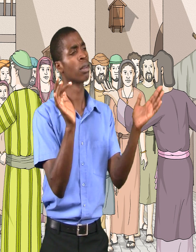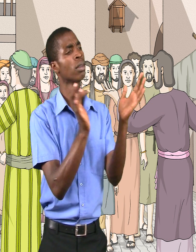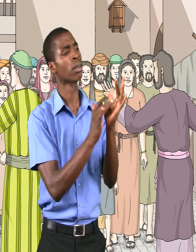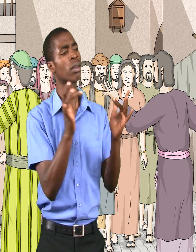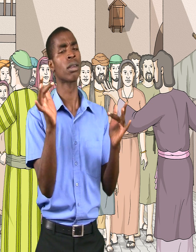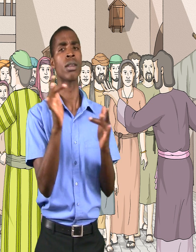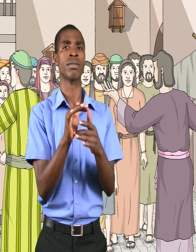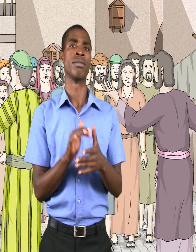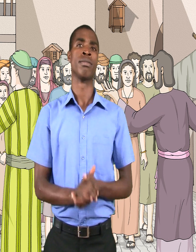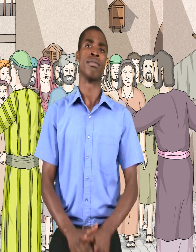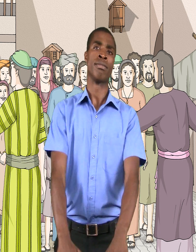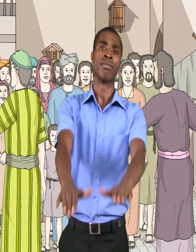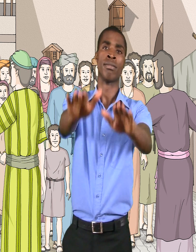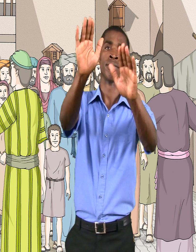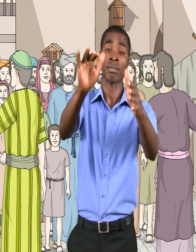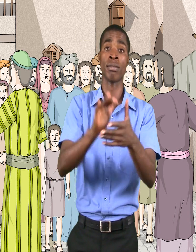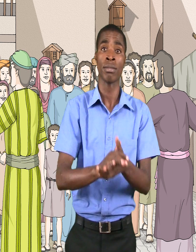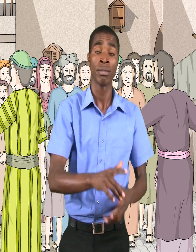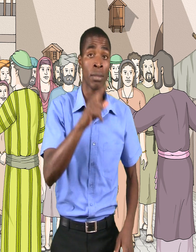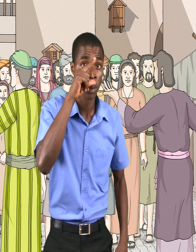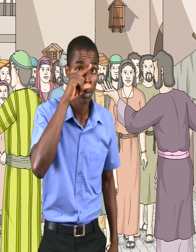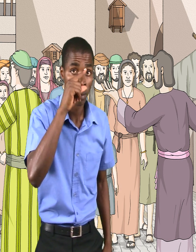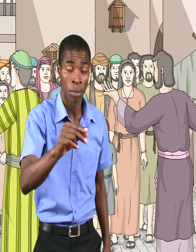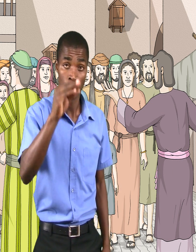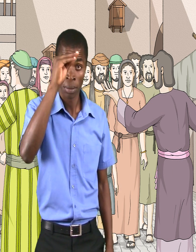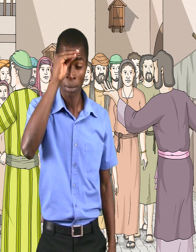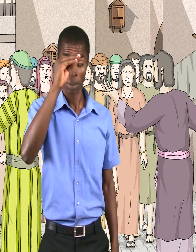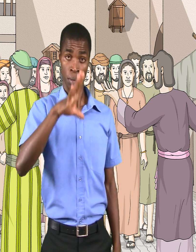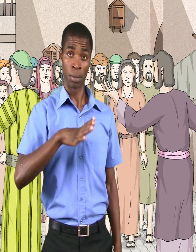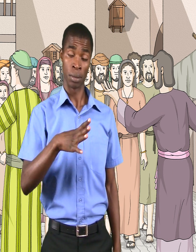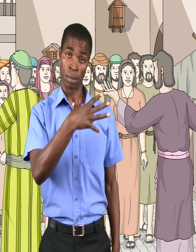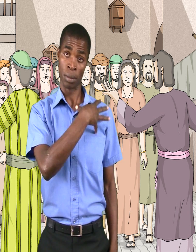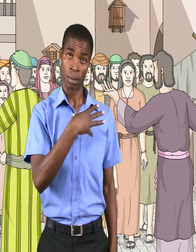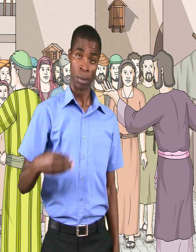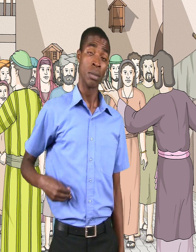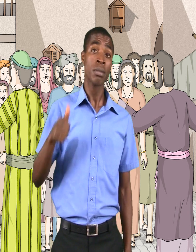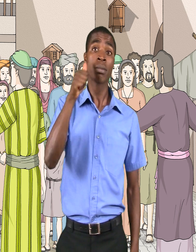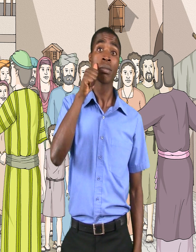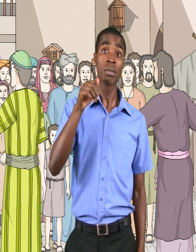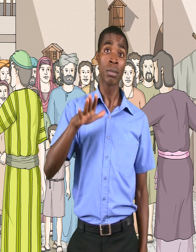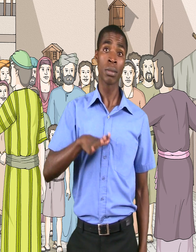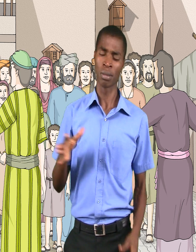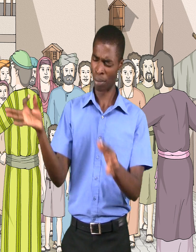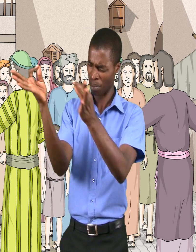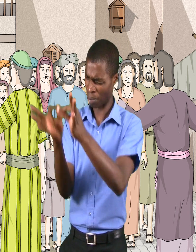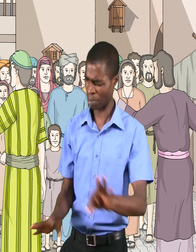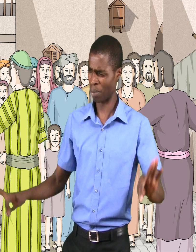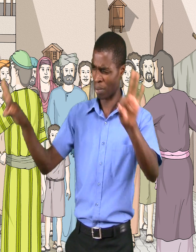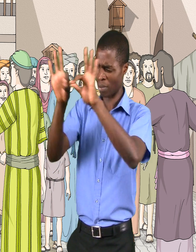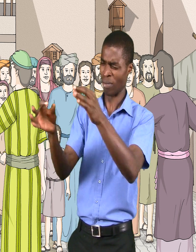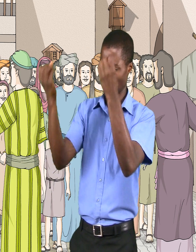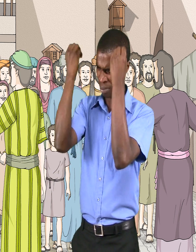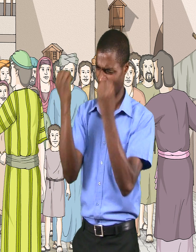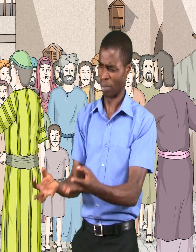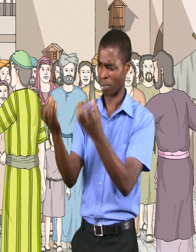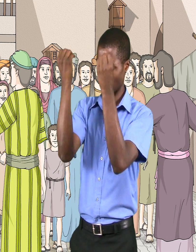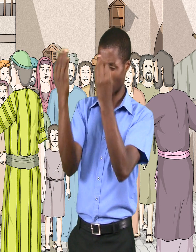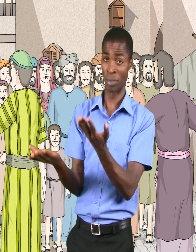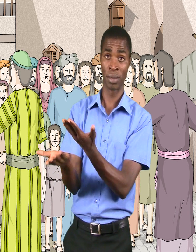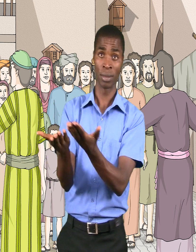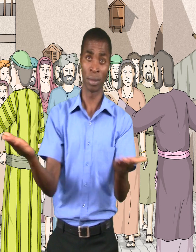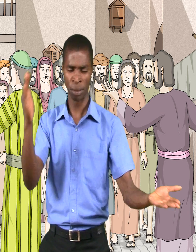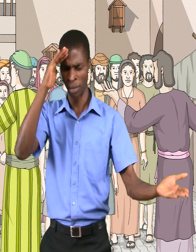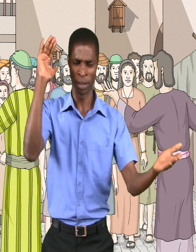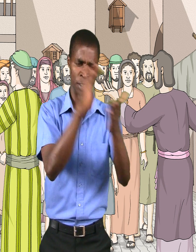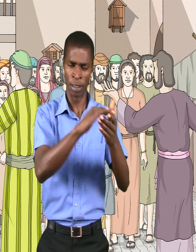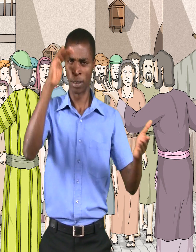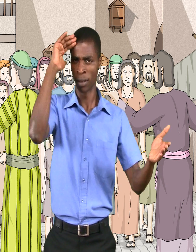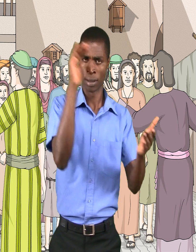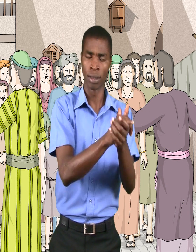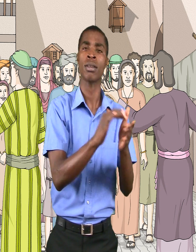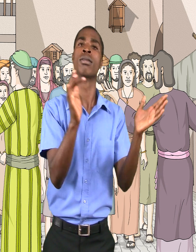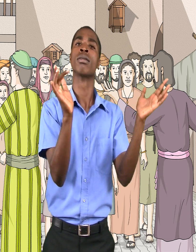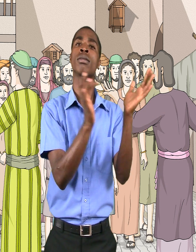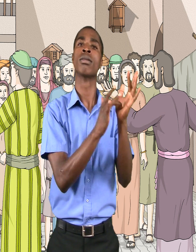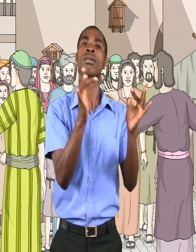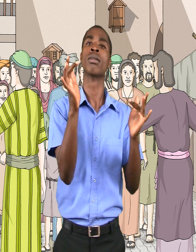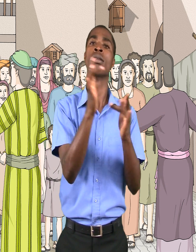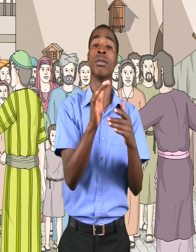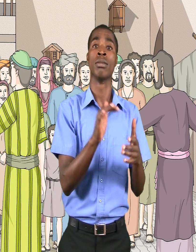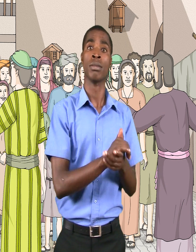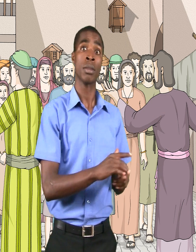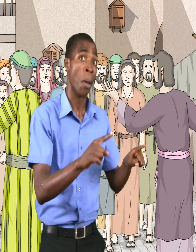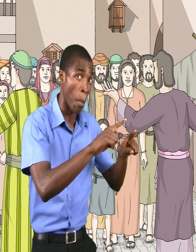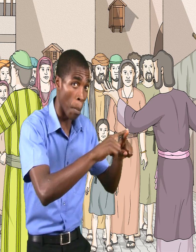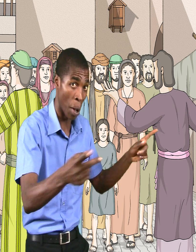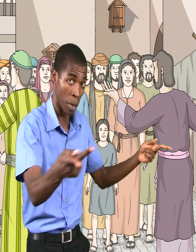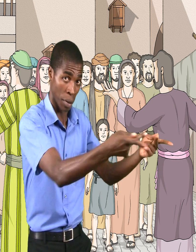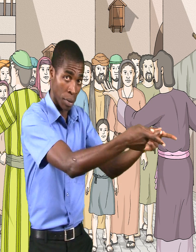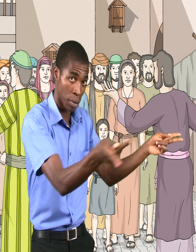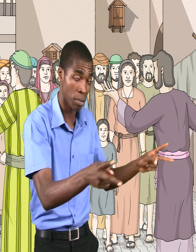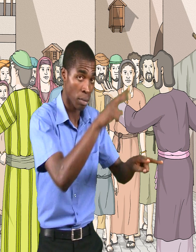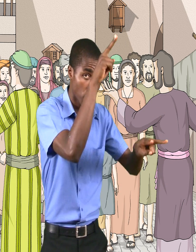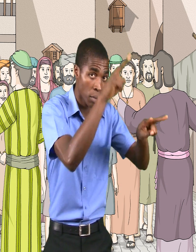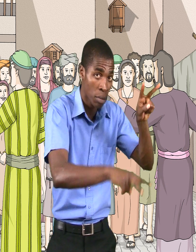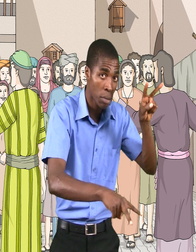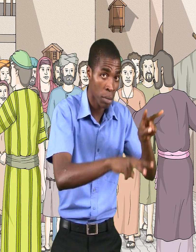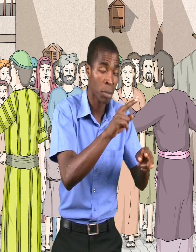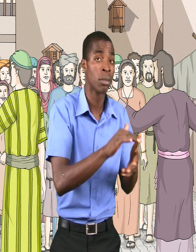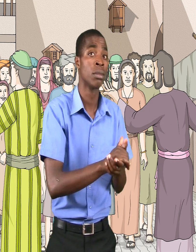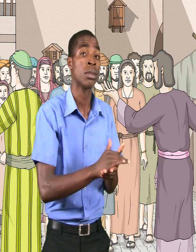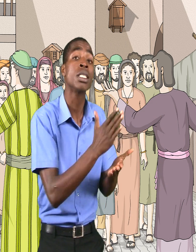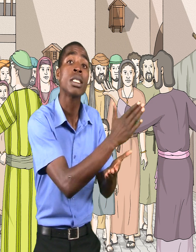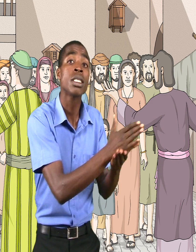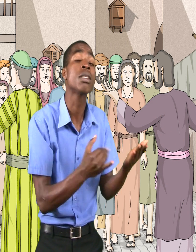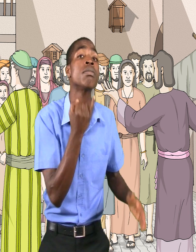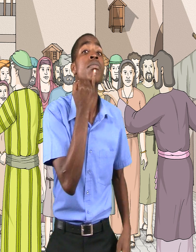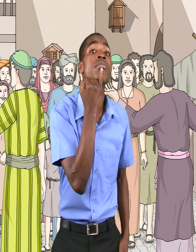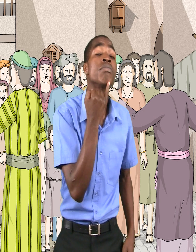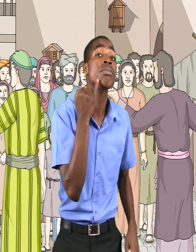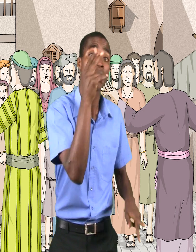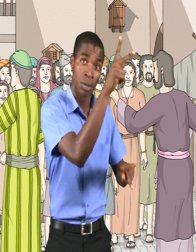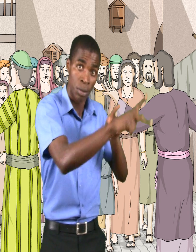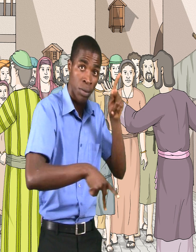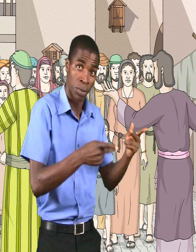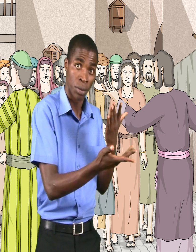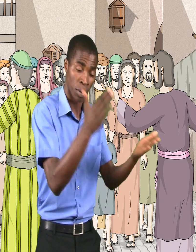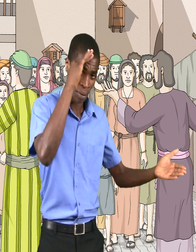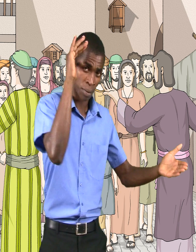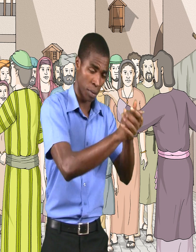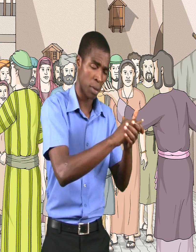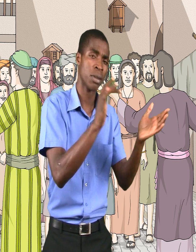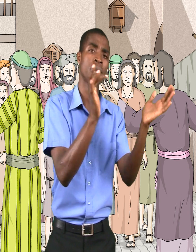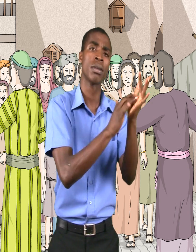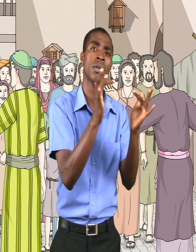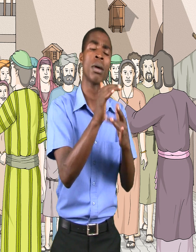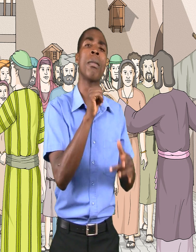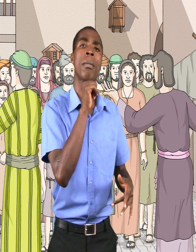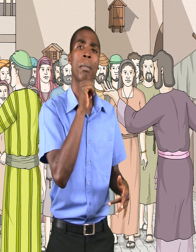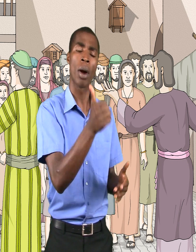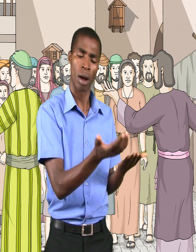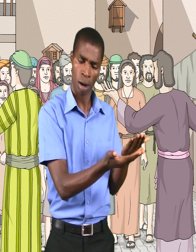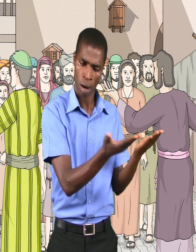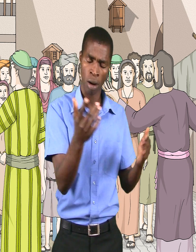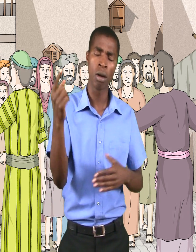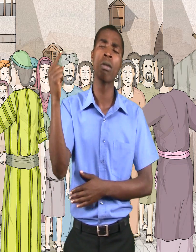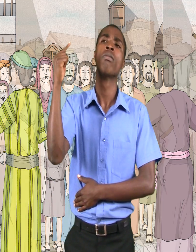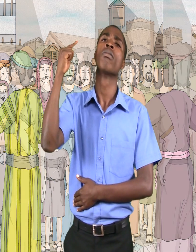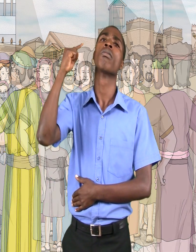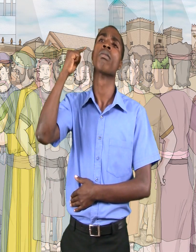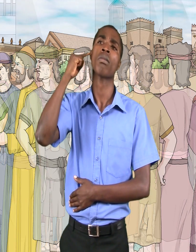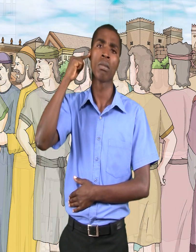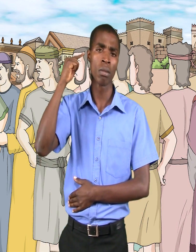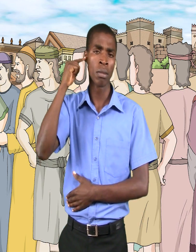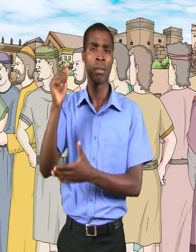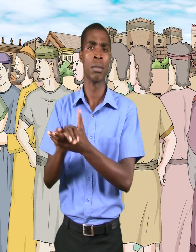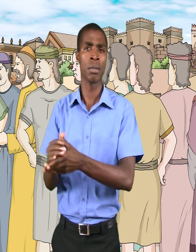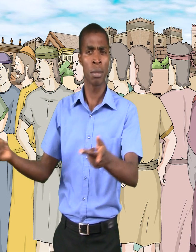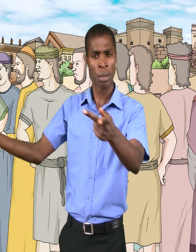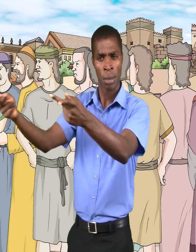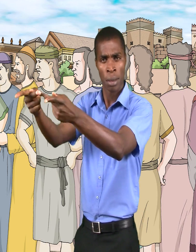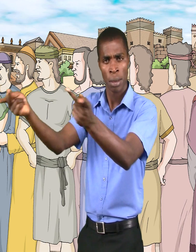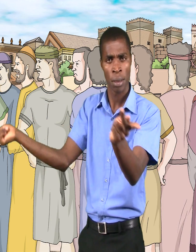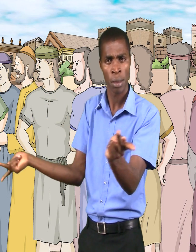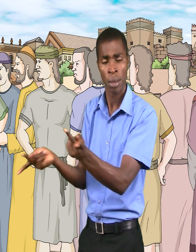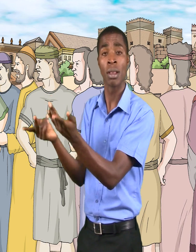As a result, many of them believed, along with quite a few prominent Greek women and men.